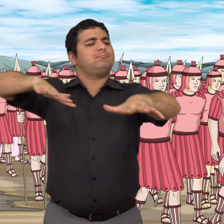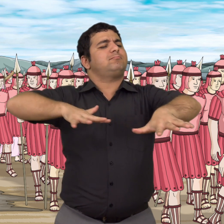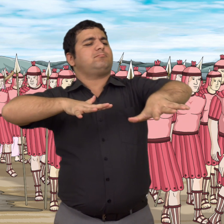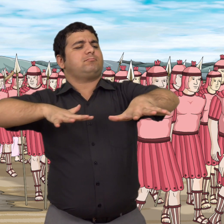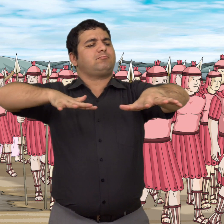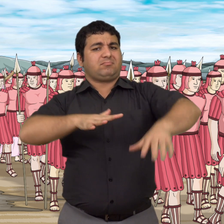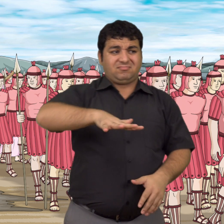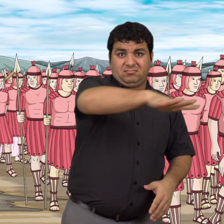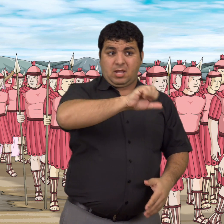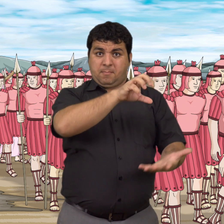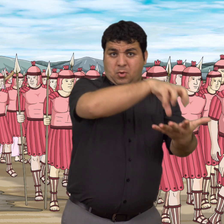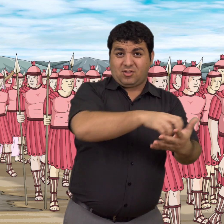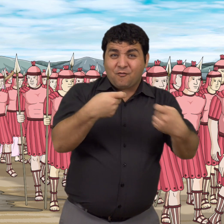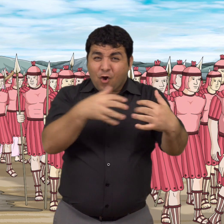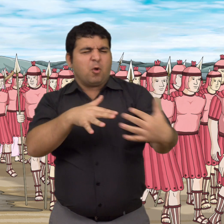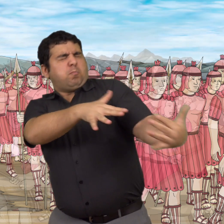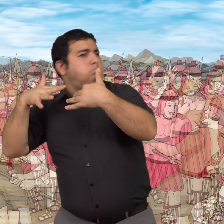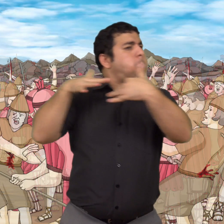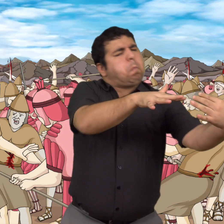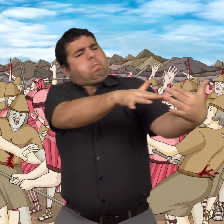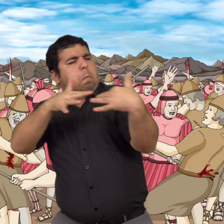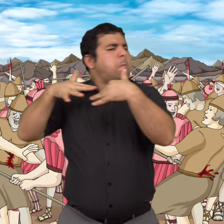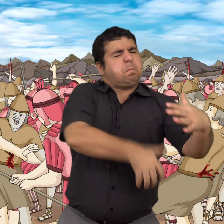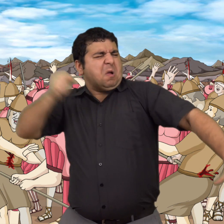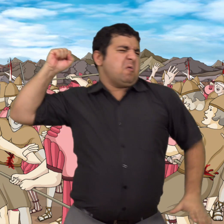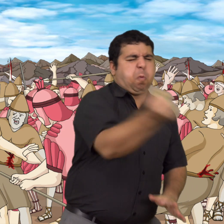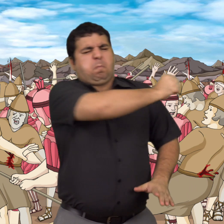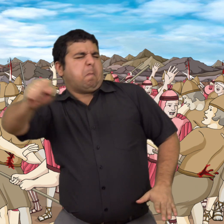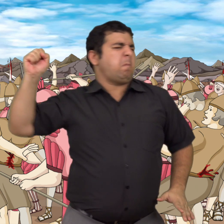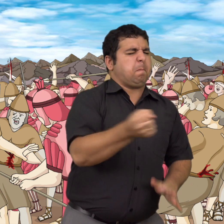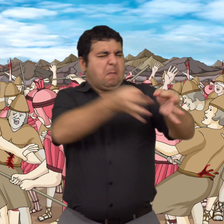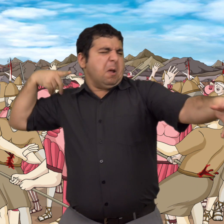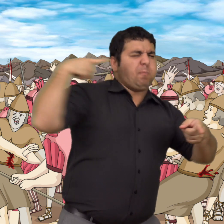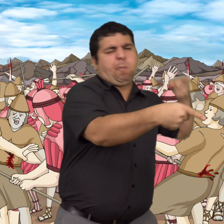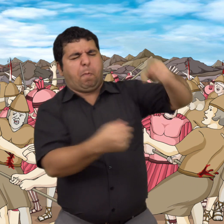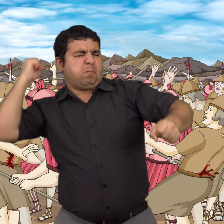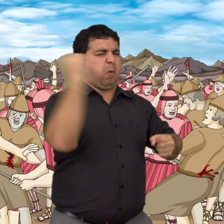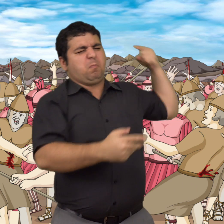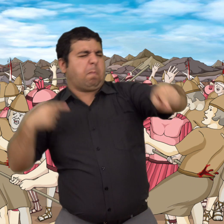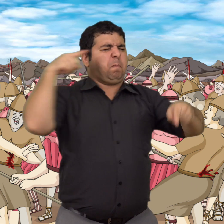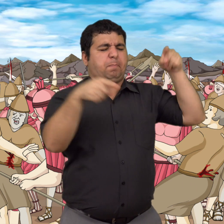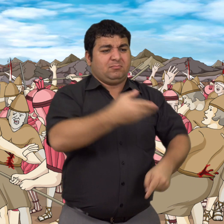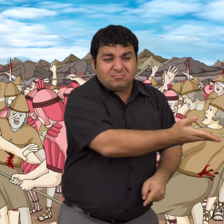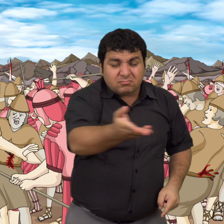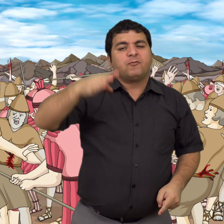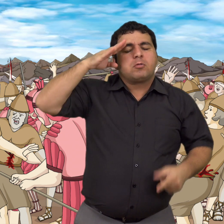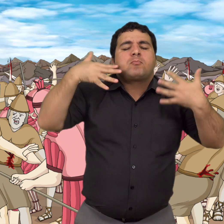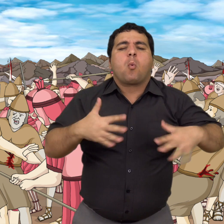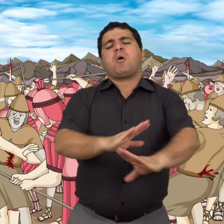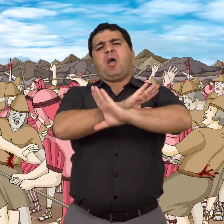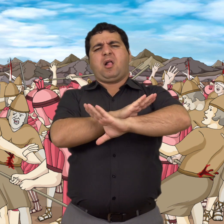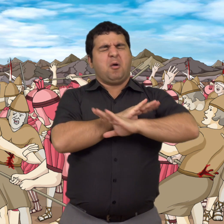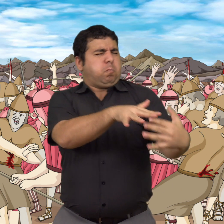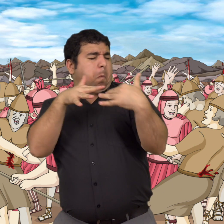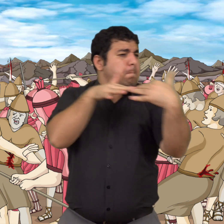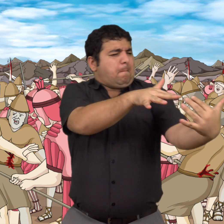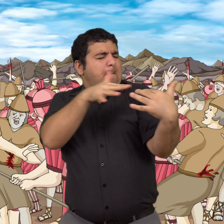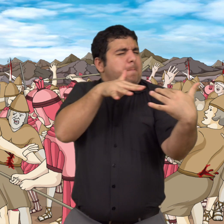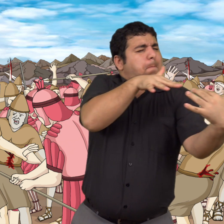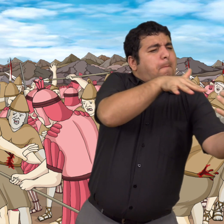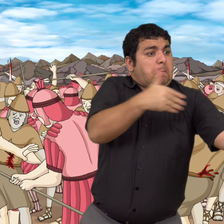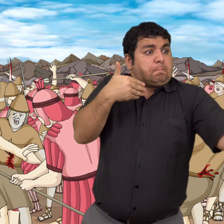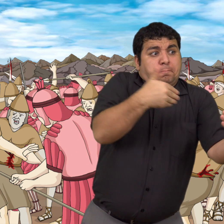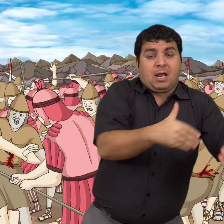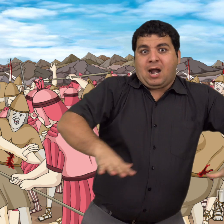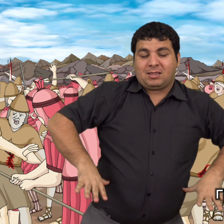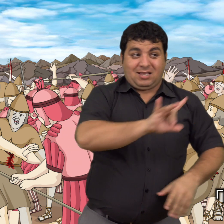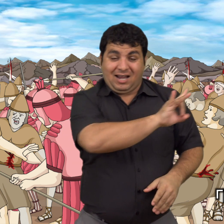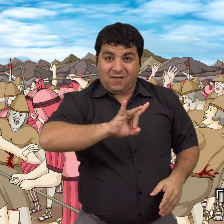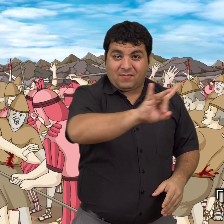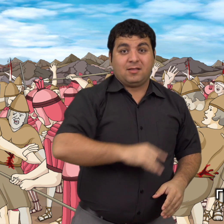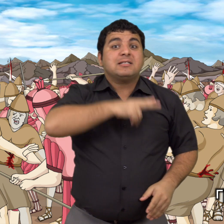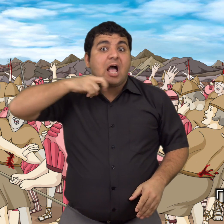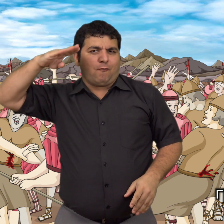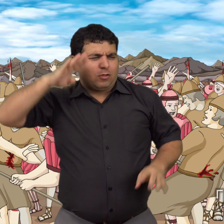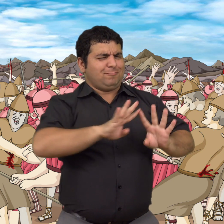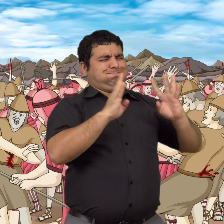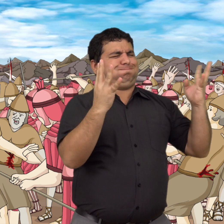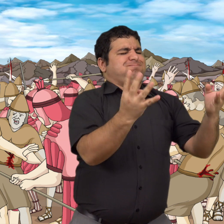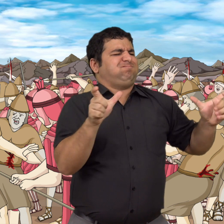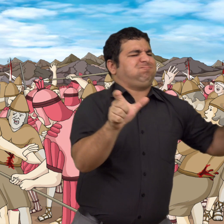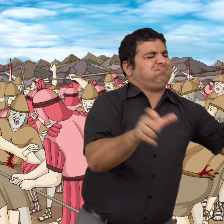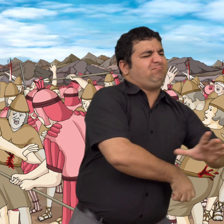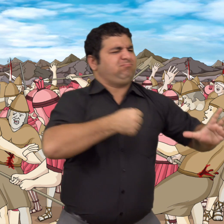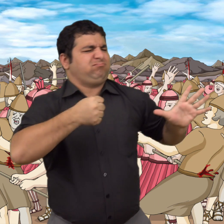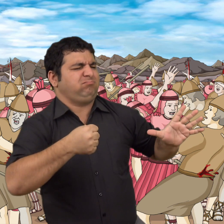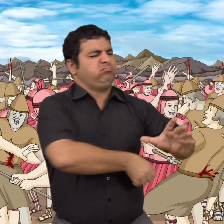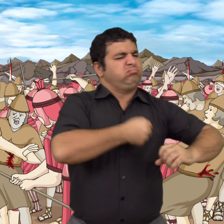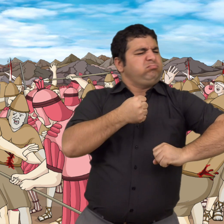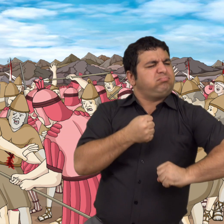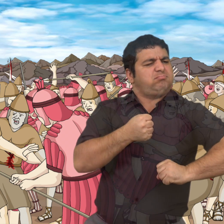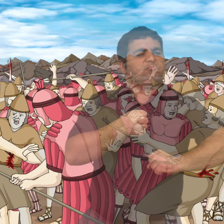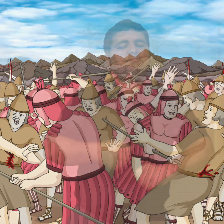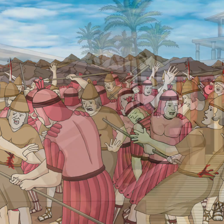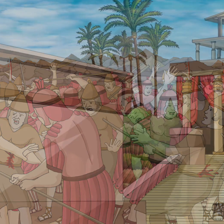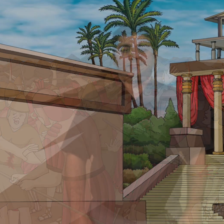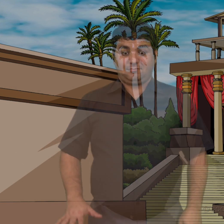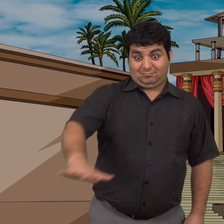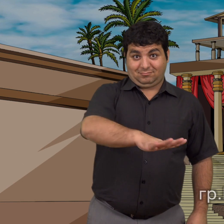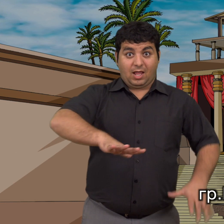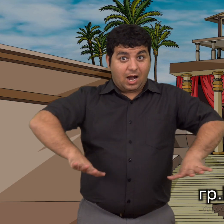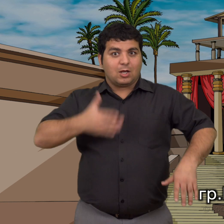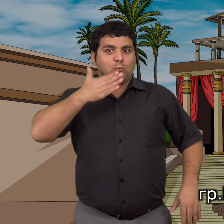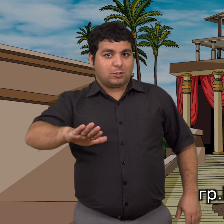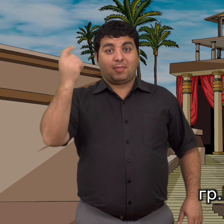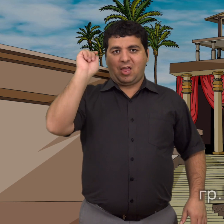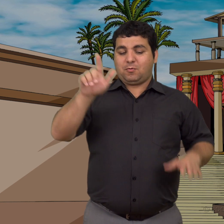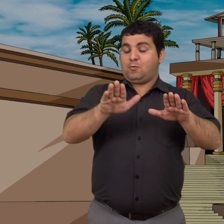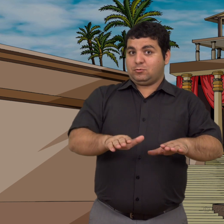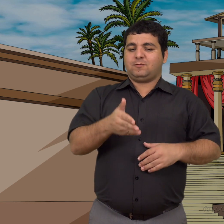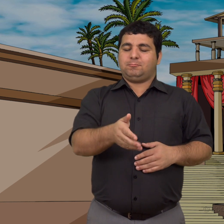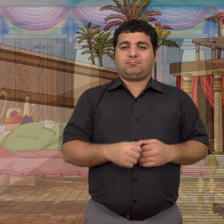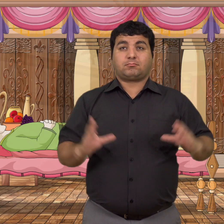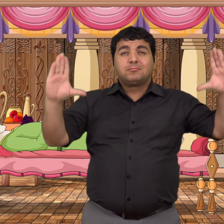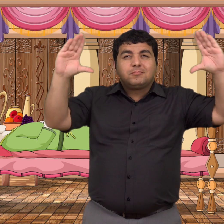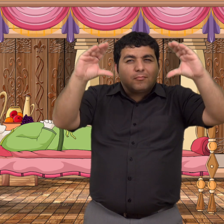They destroyed the Ammonites and besieged Rabbah, but David remained in Jerusalem.